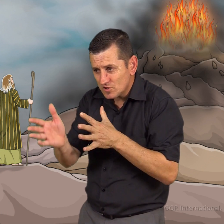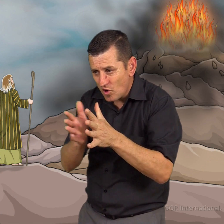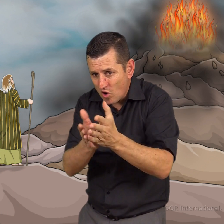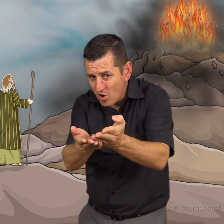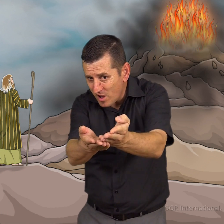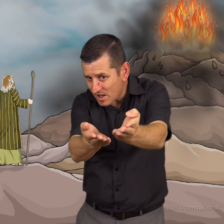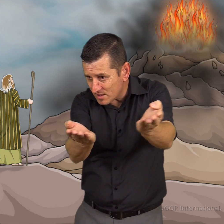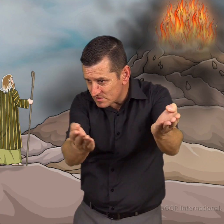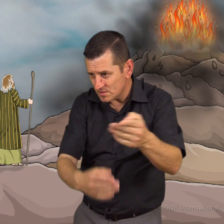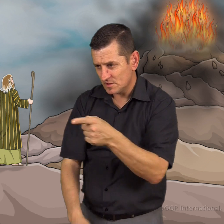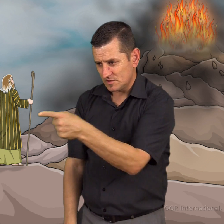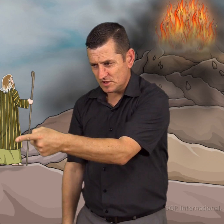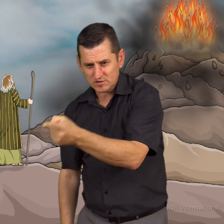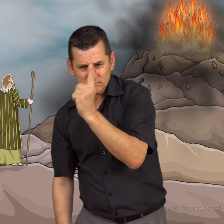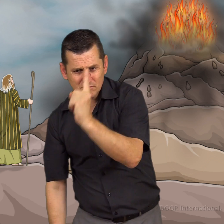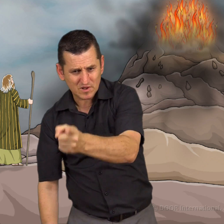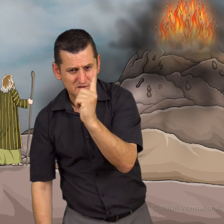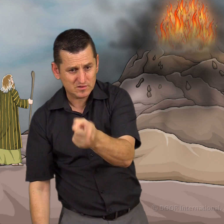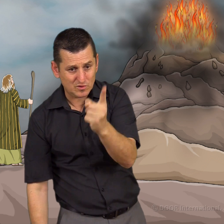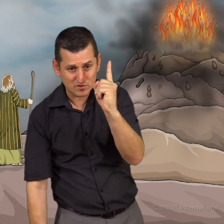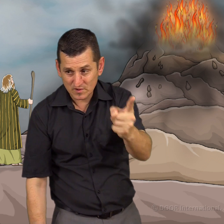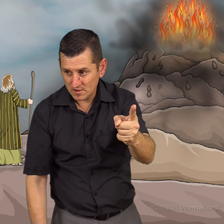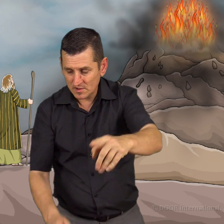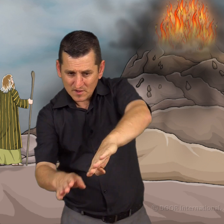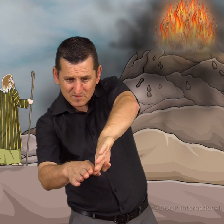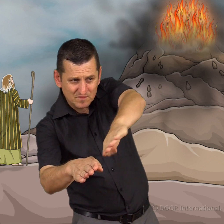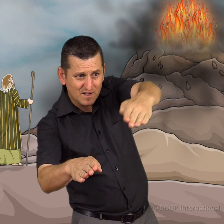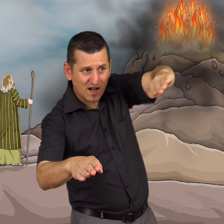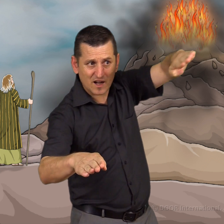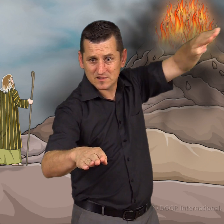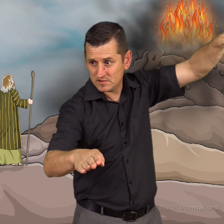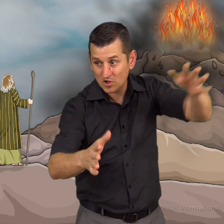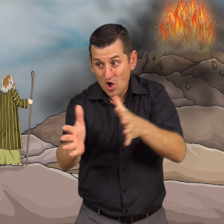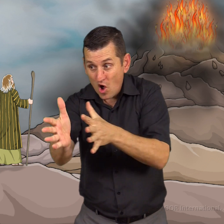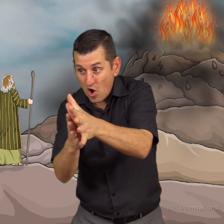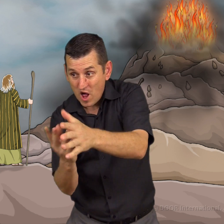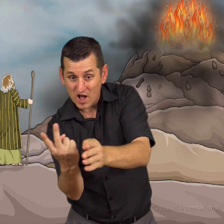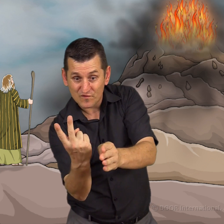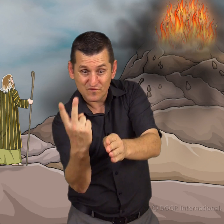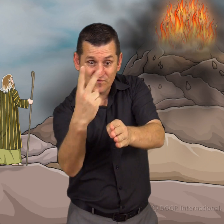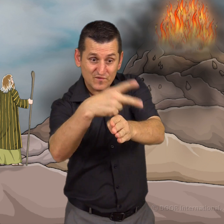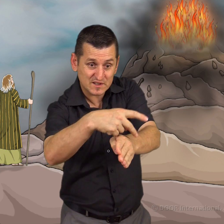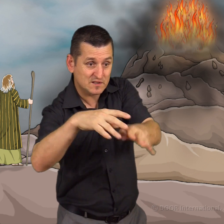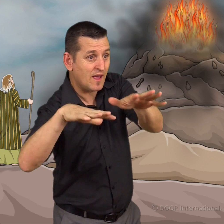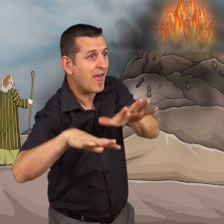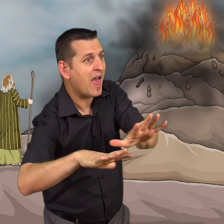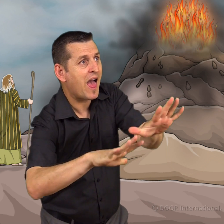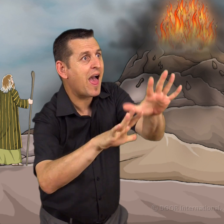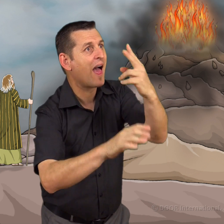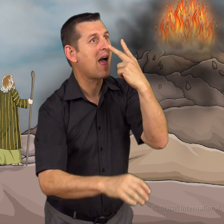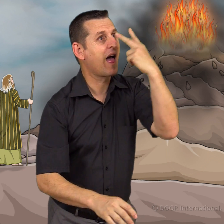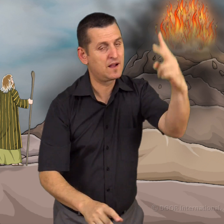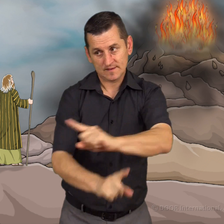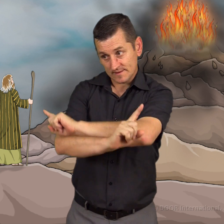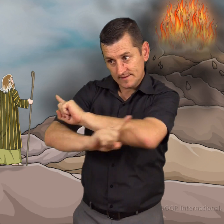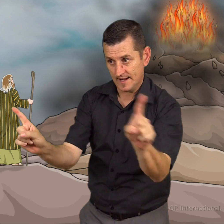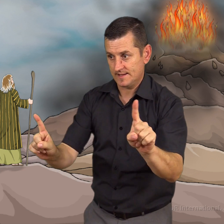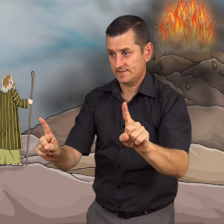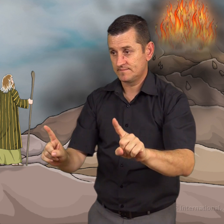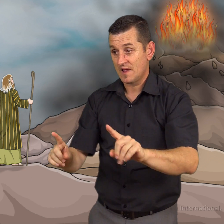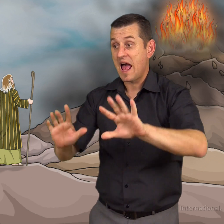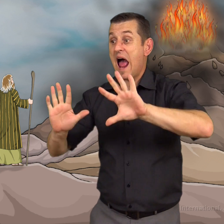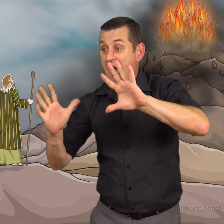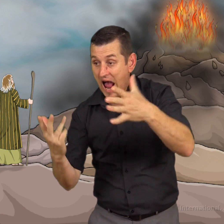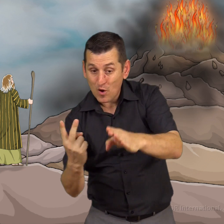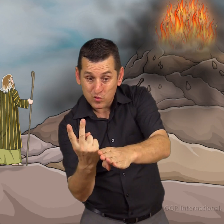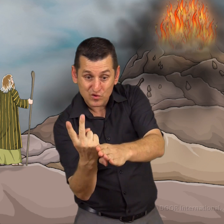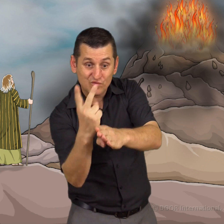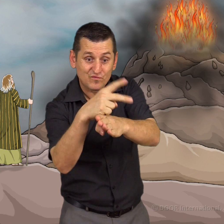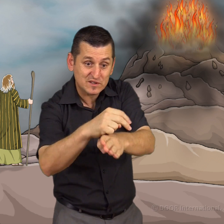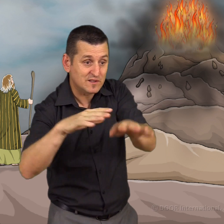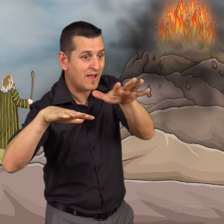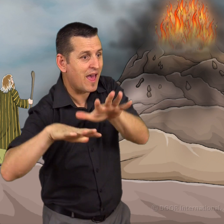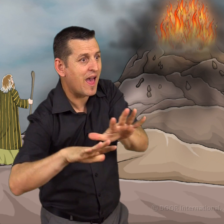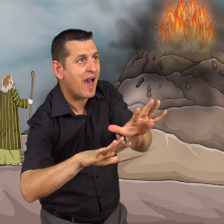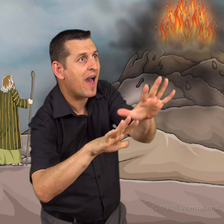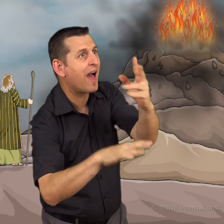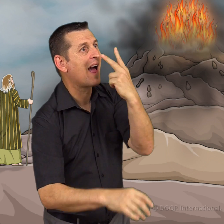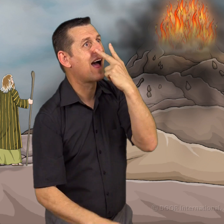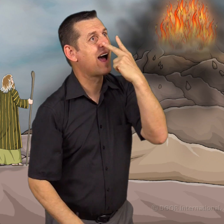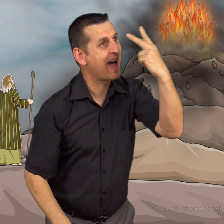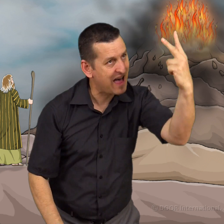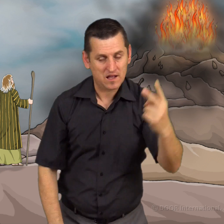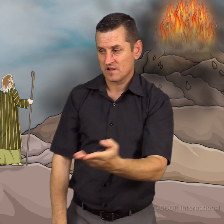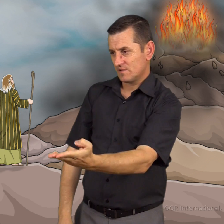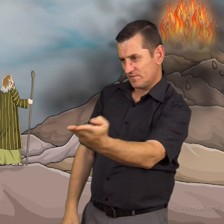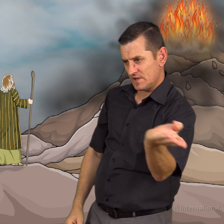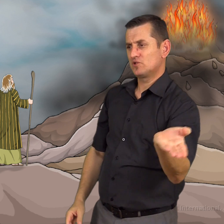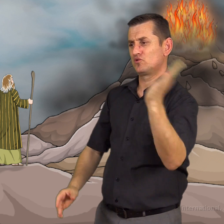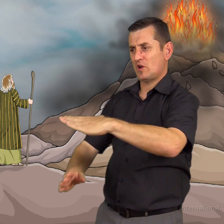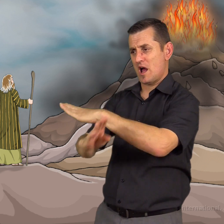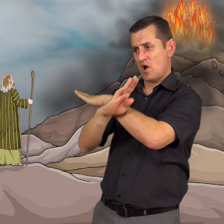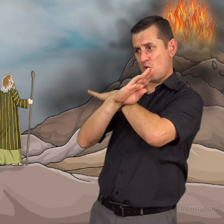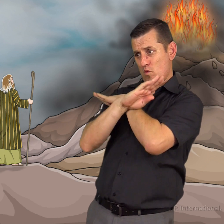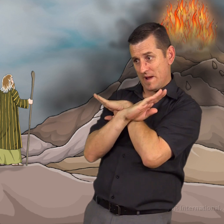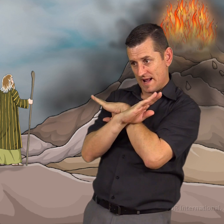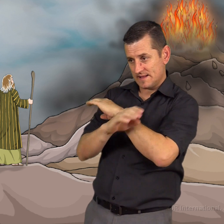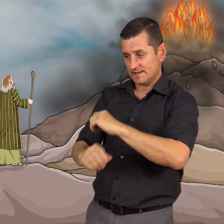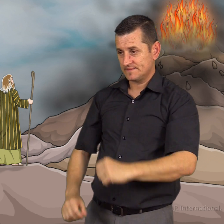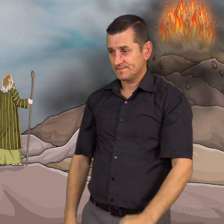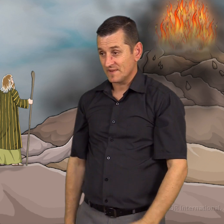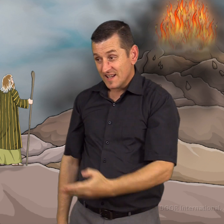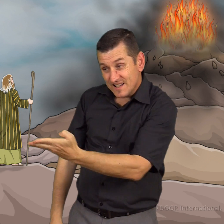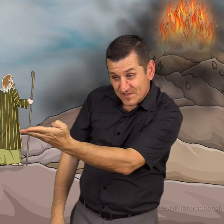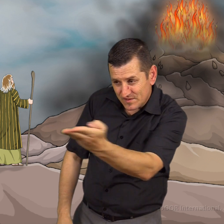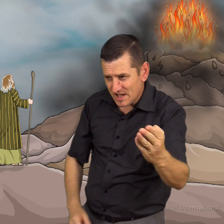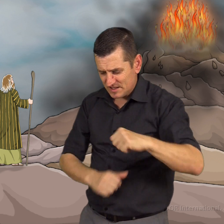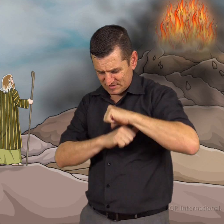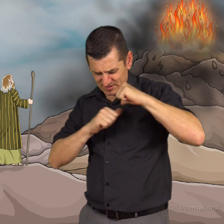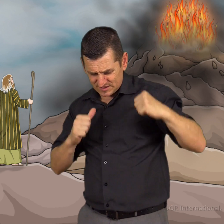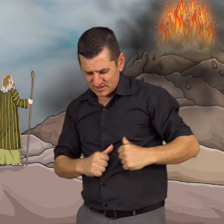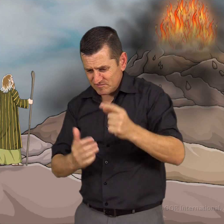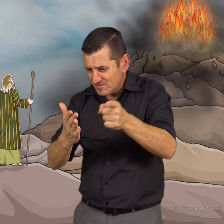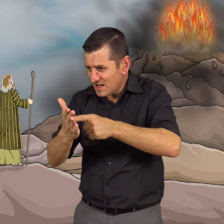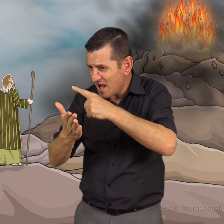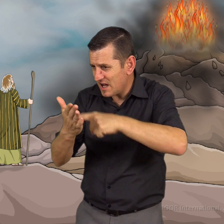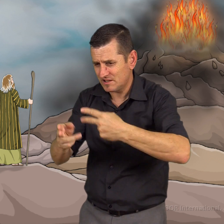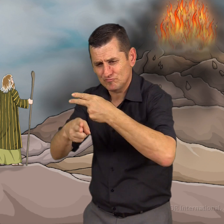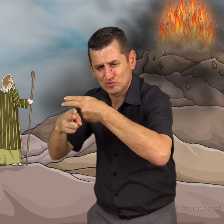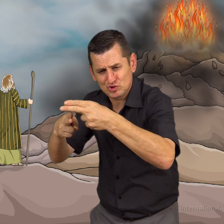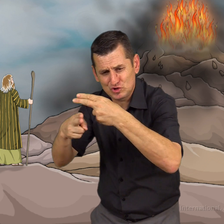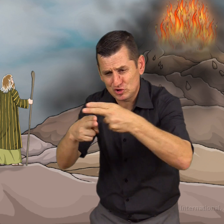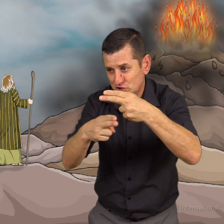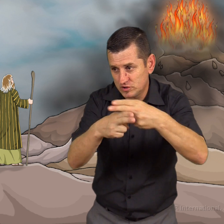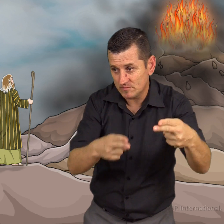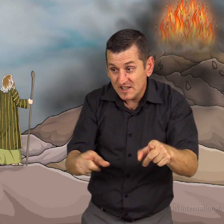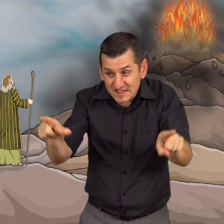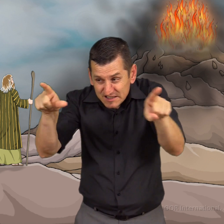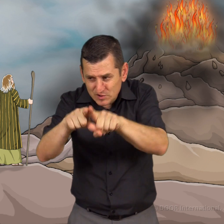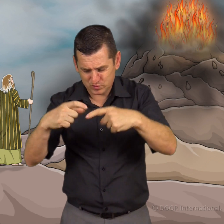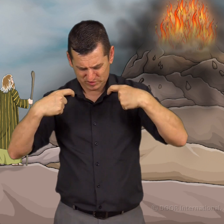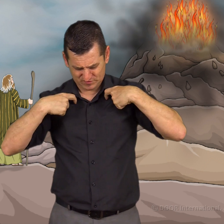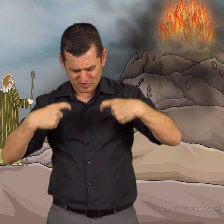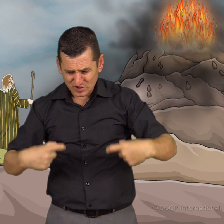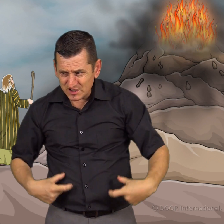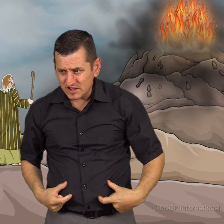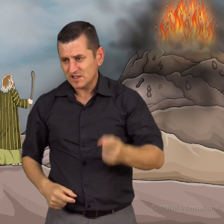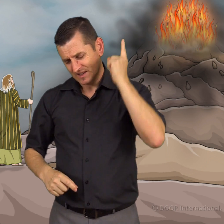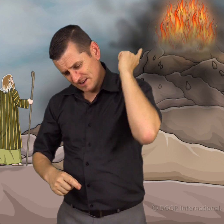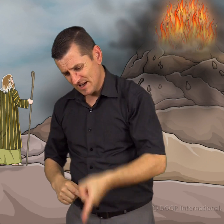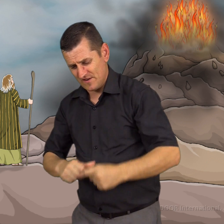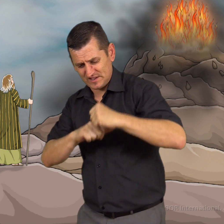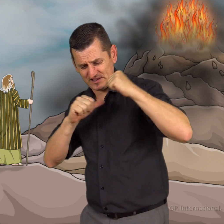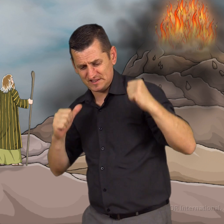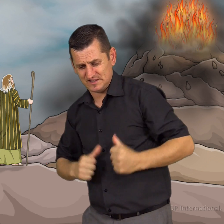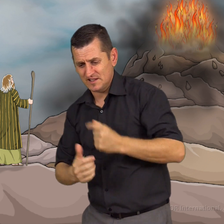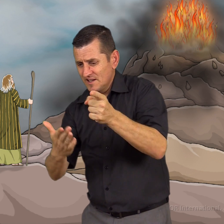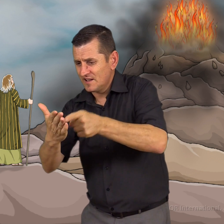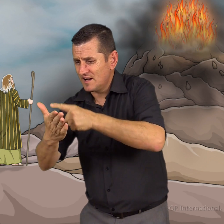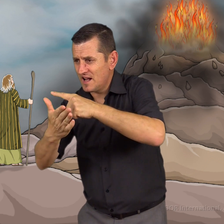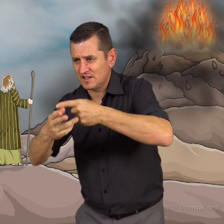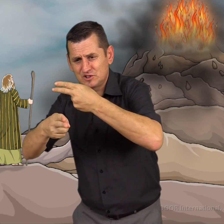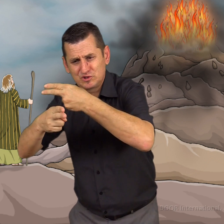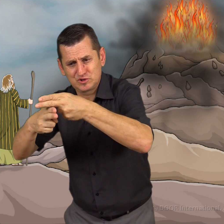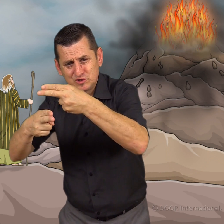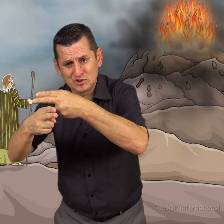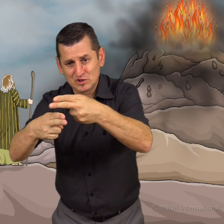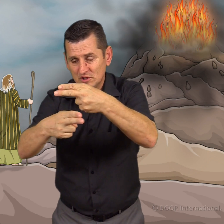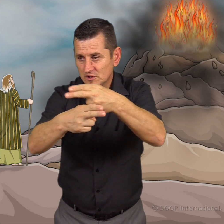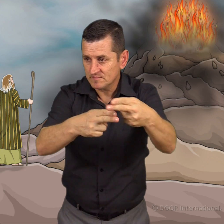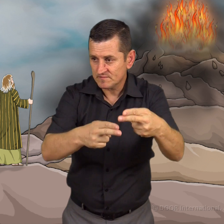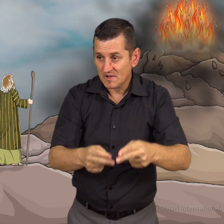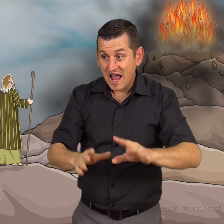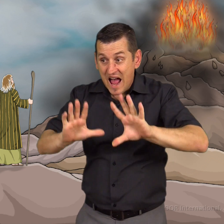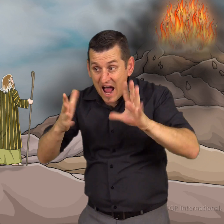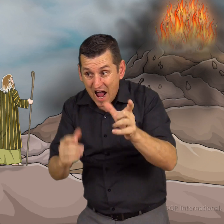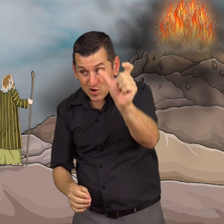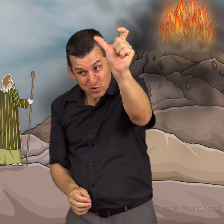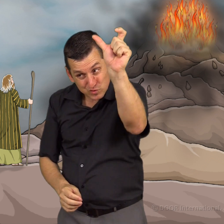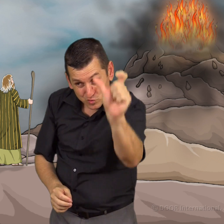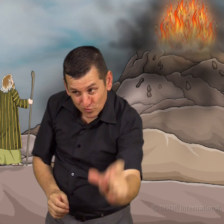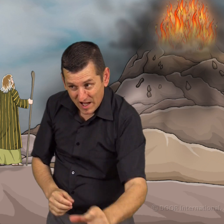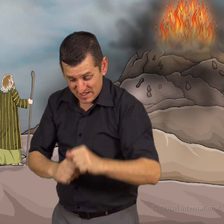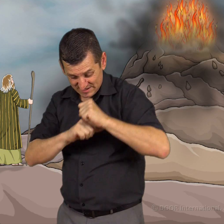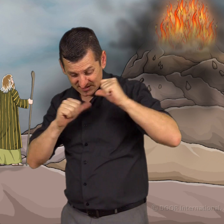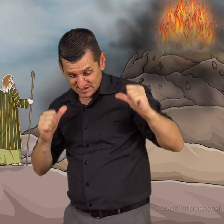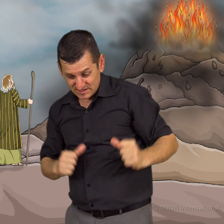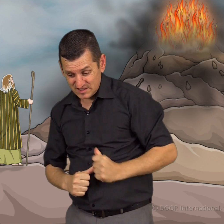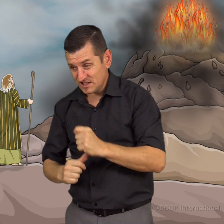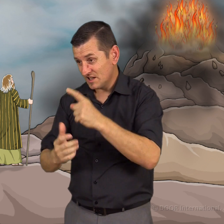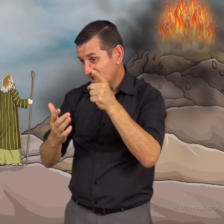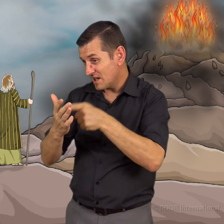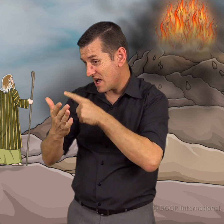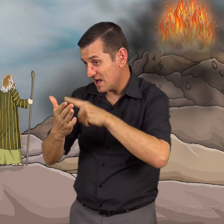So Moses went up, and the LORD said to him, “Go down and warn the people not to break through to see the LORD, lest many of them perish.